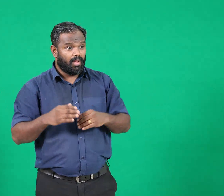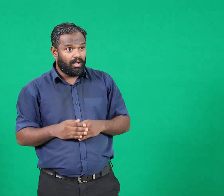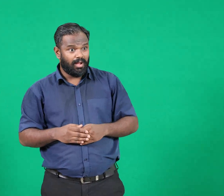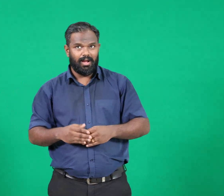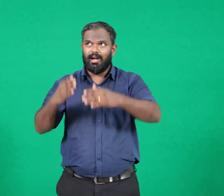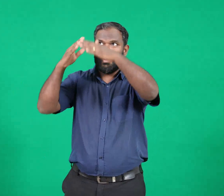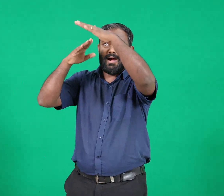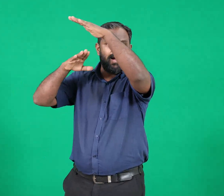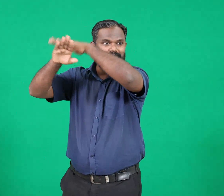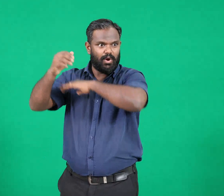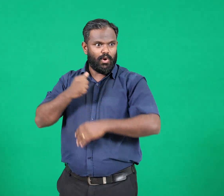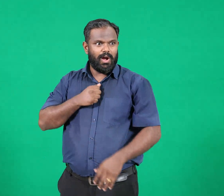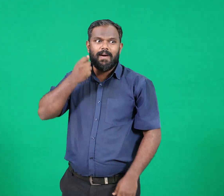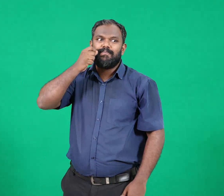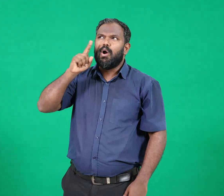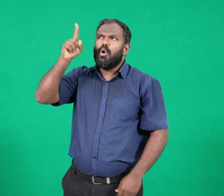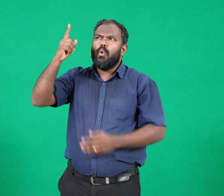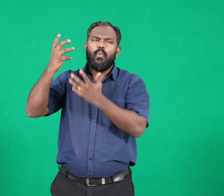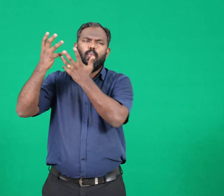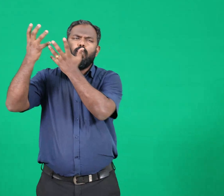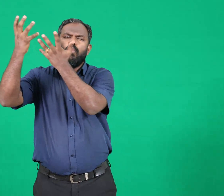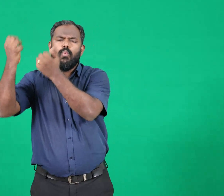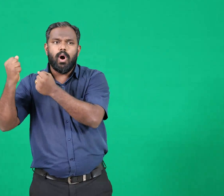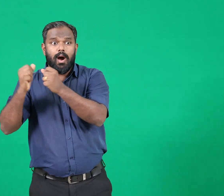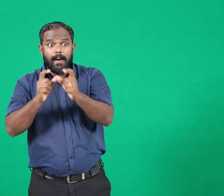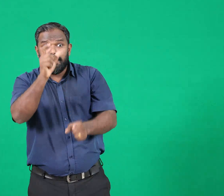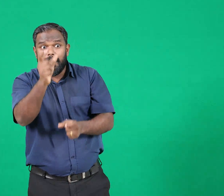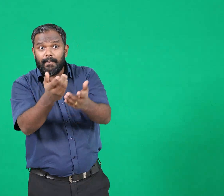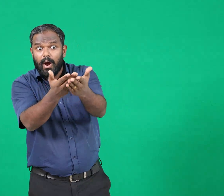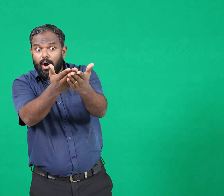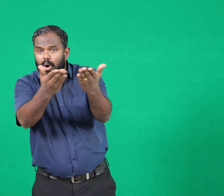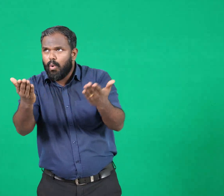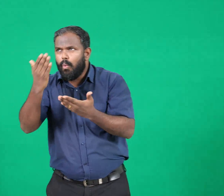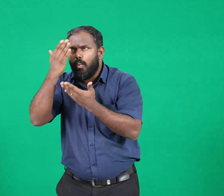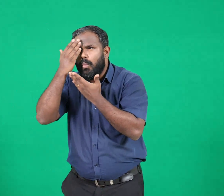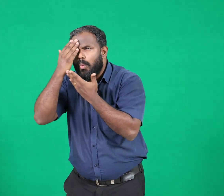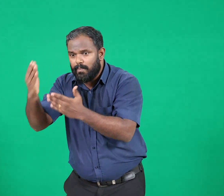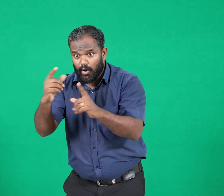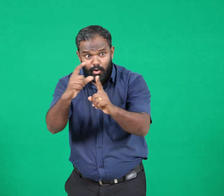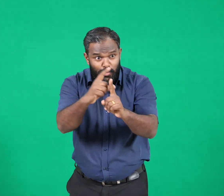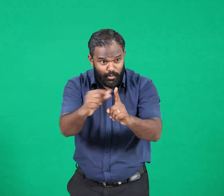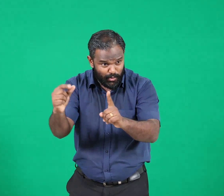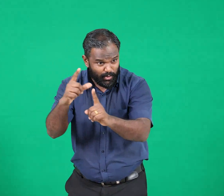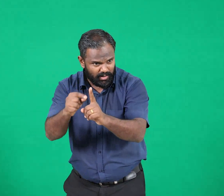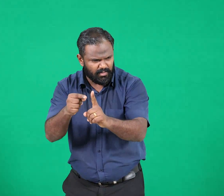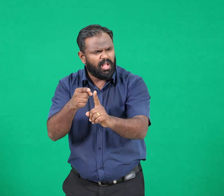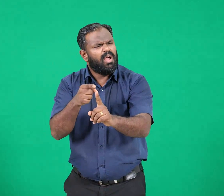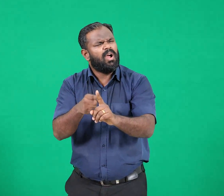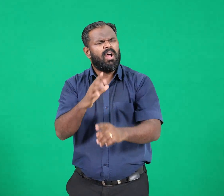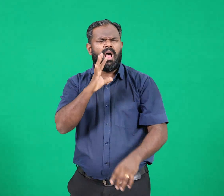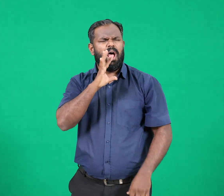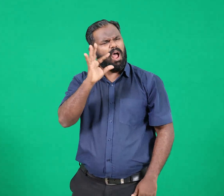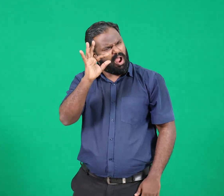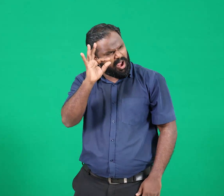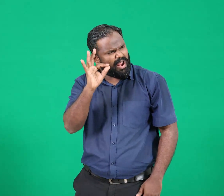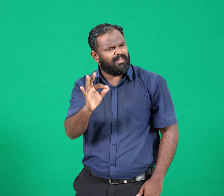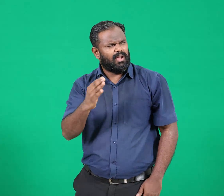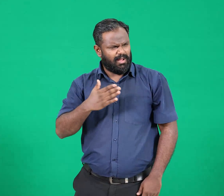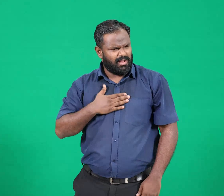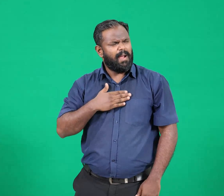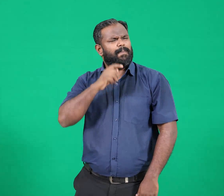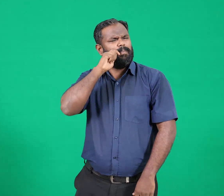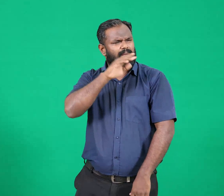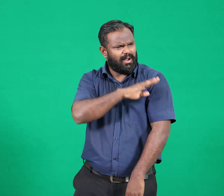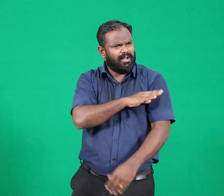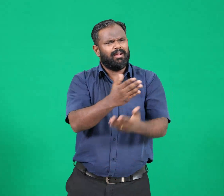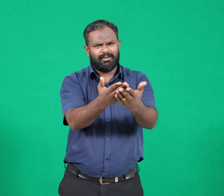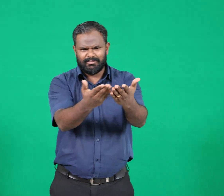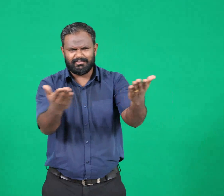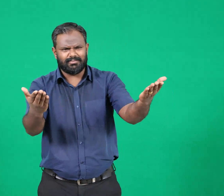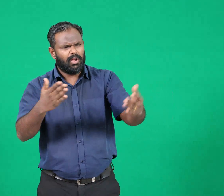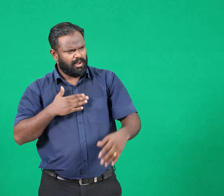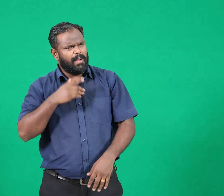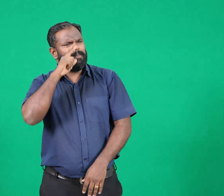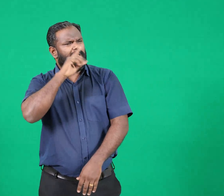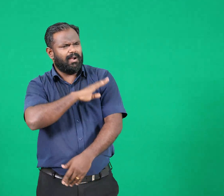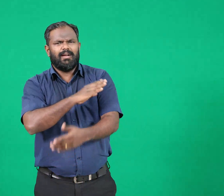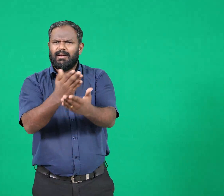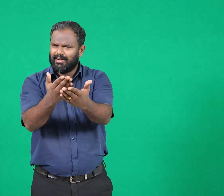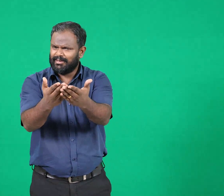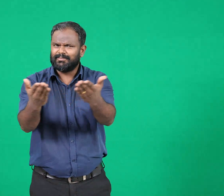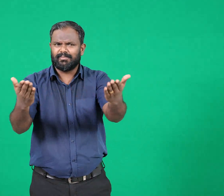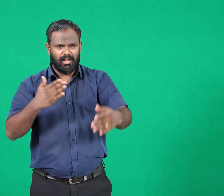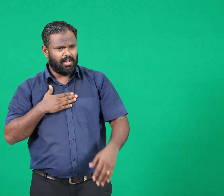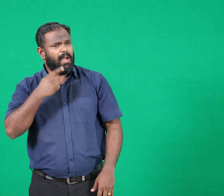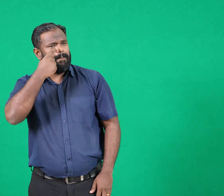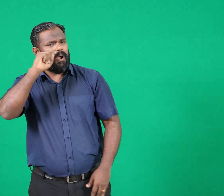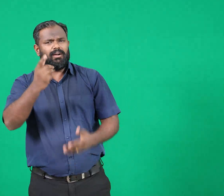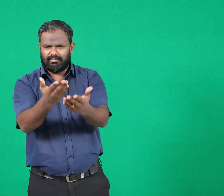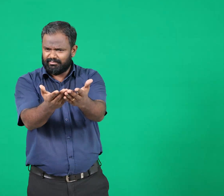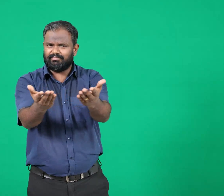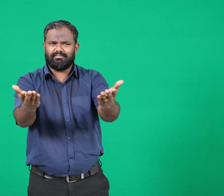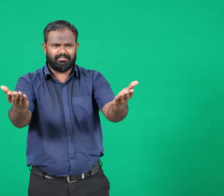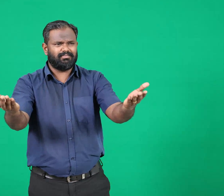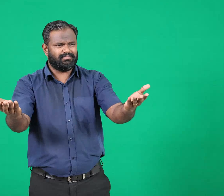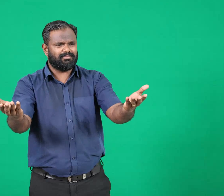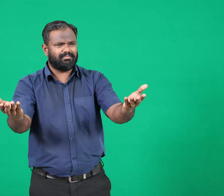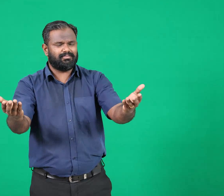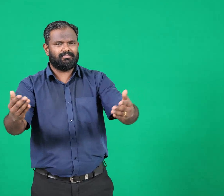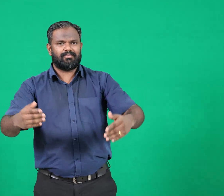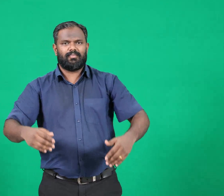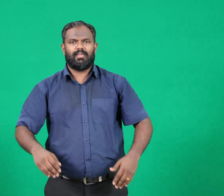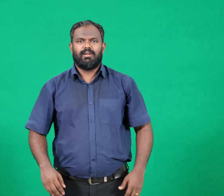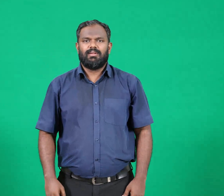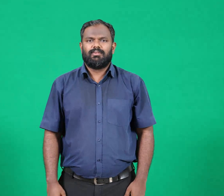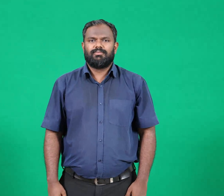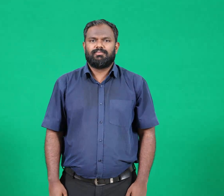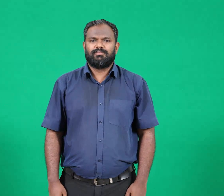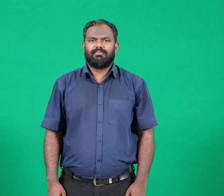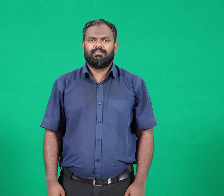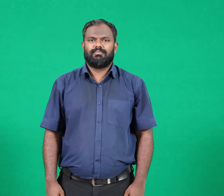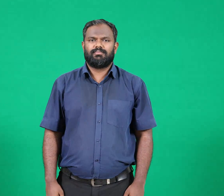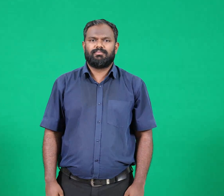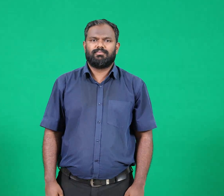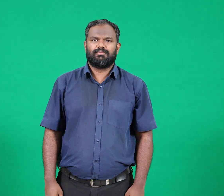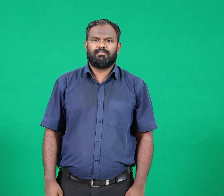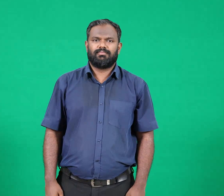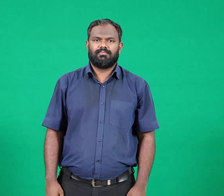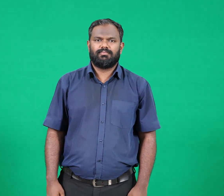For whoever does the will of My Father in heaven is My brother and sister and mother."